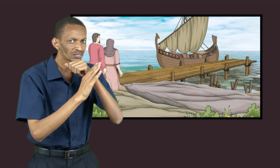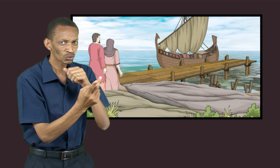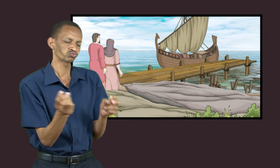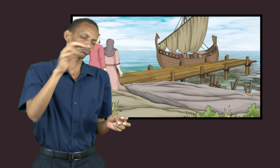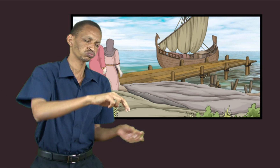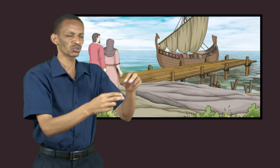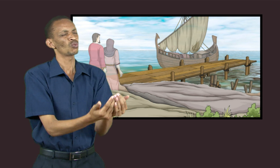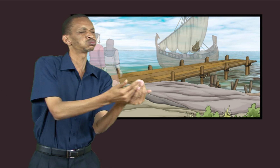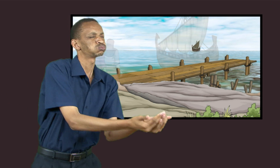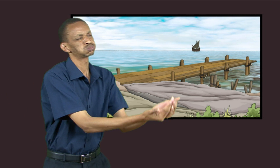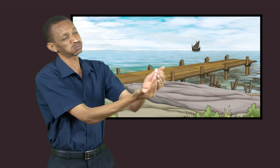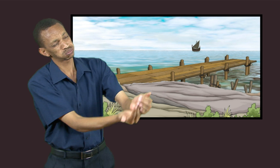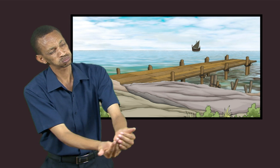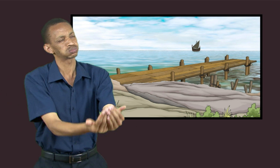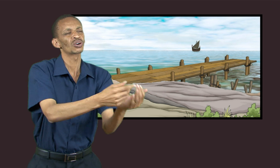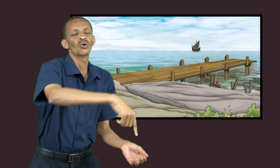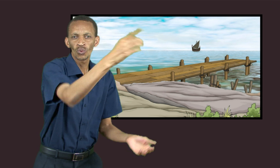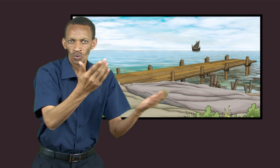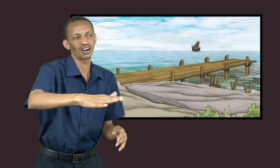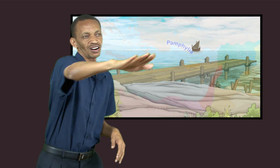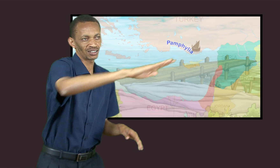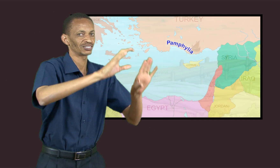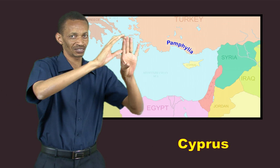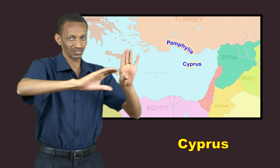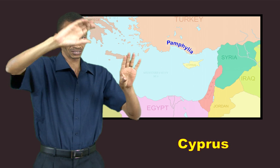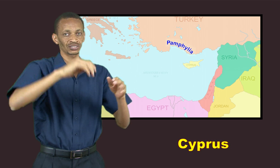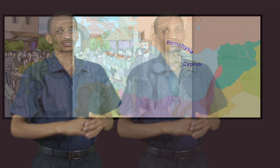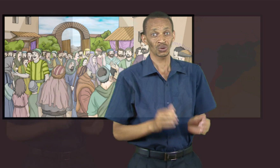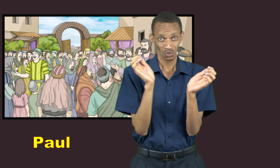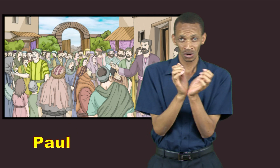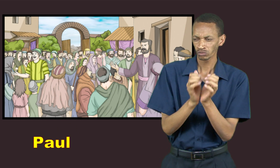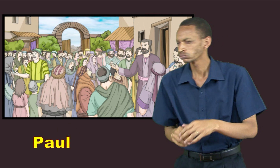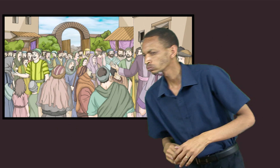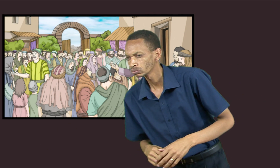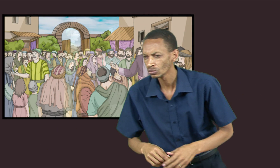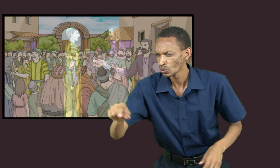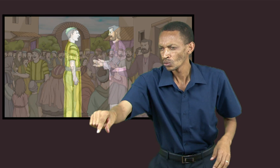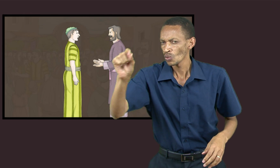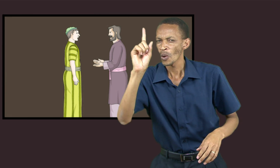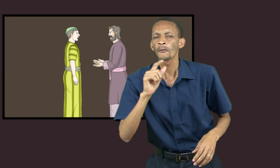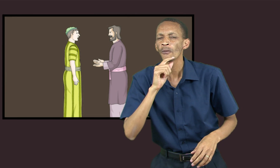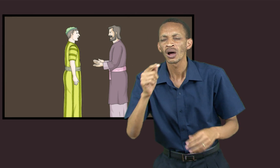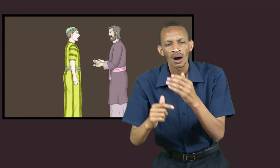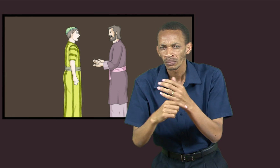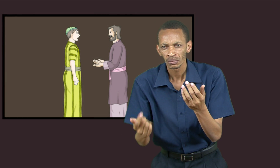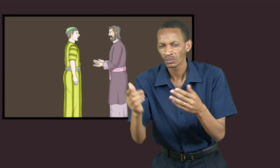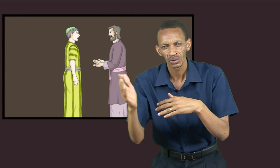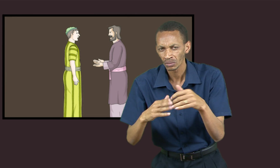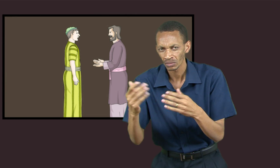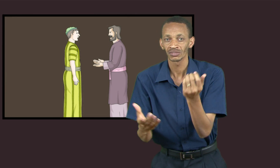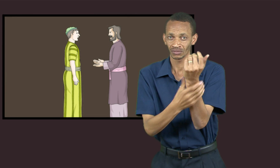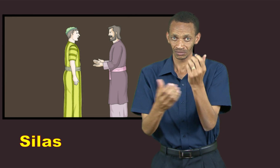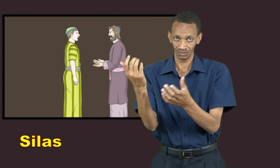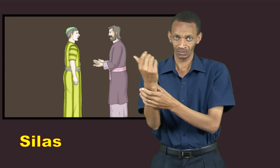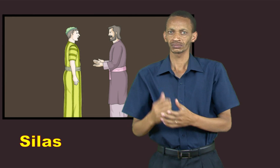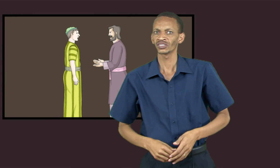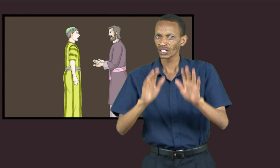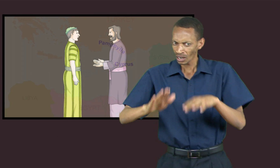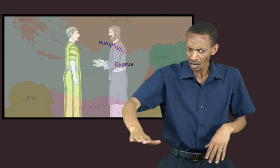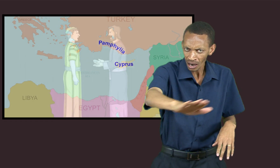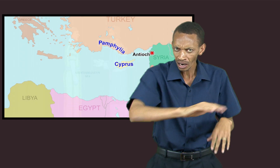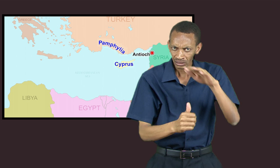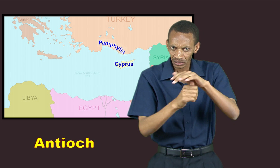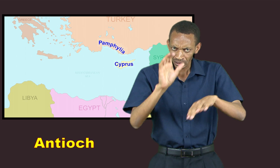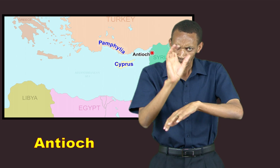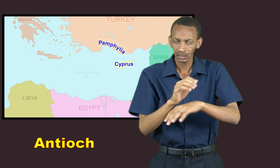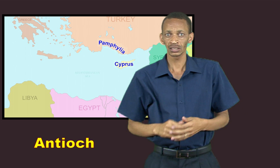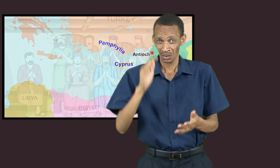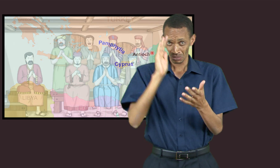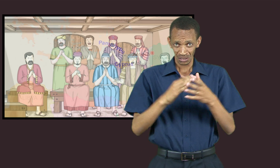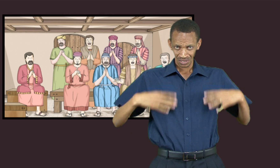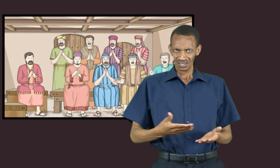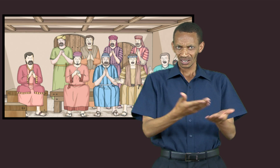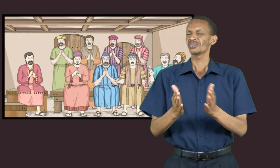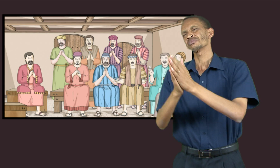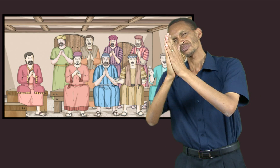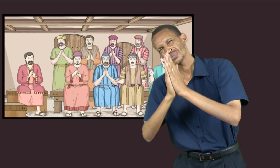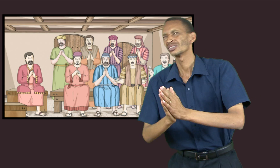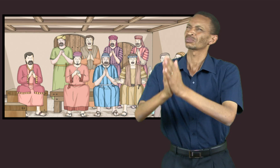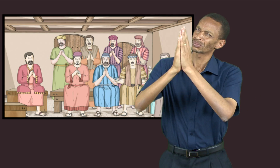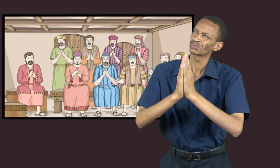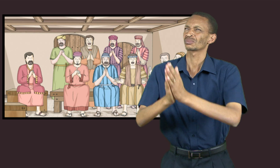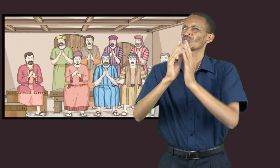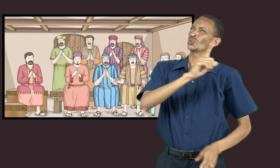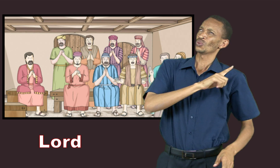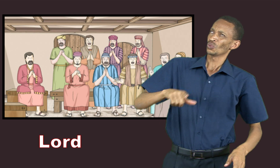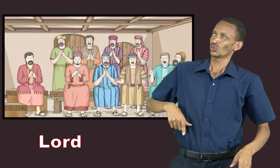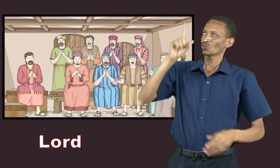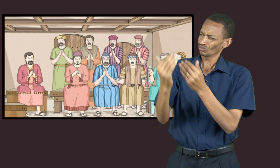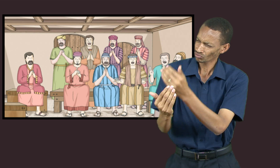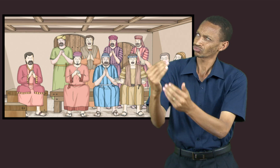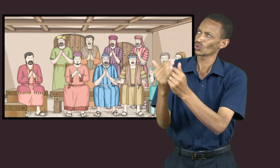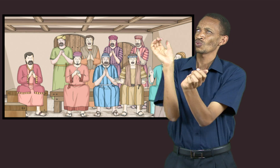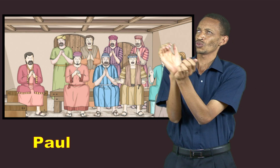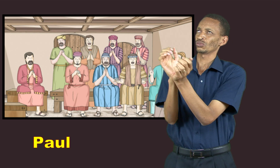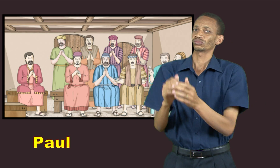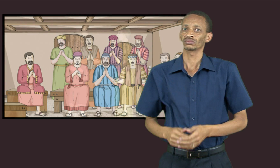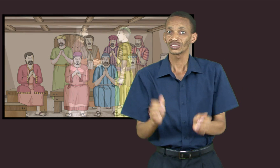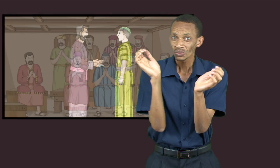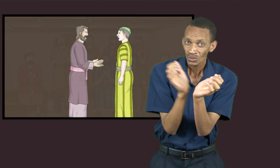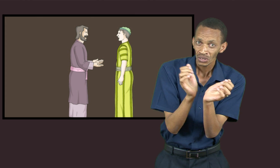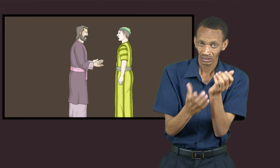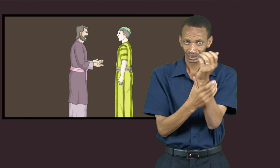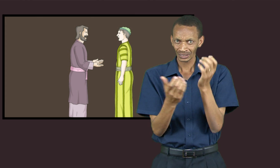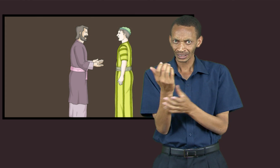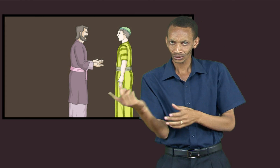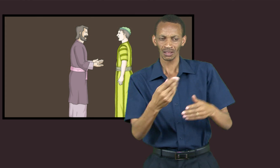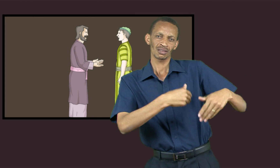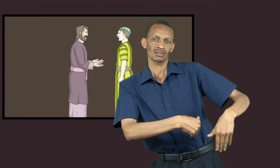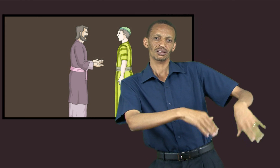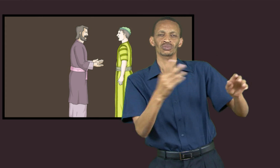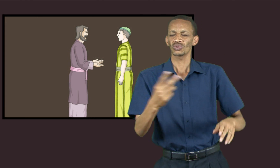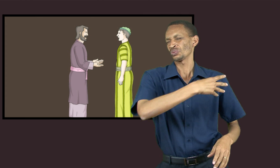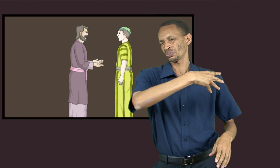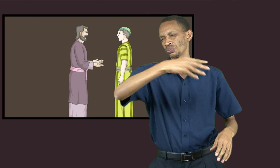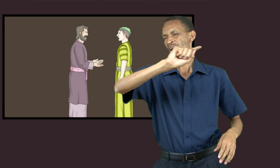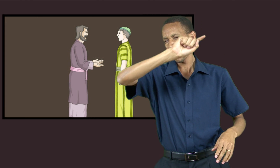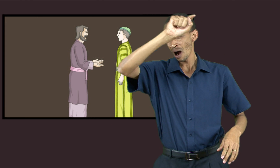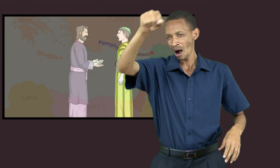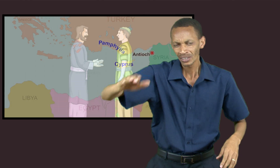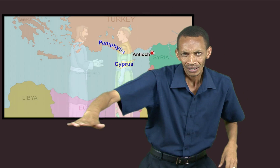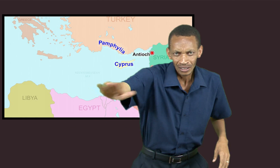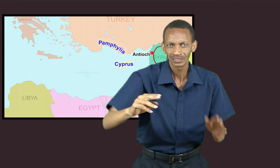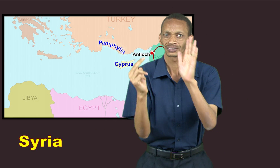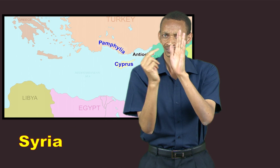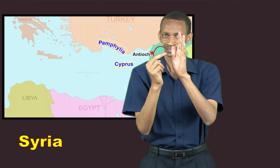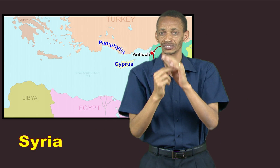Barnabas took Mark and sailed for Cyprus, but Paul chose Silas and left, commended by the brothers to the grace of the Lord.